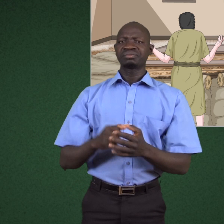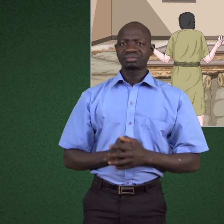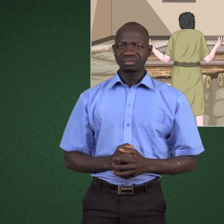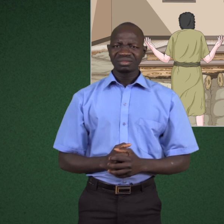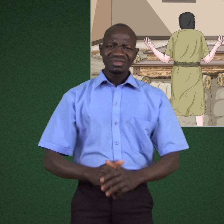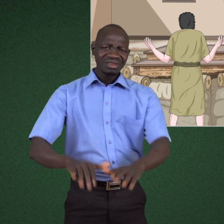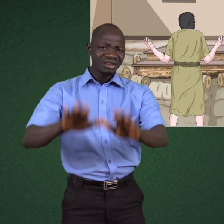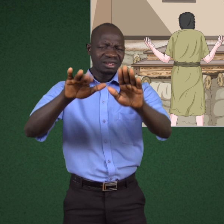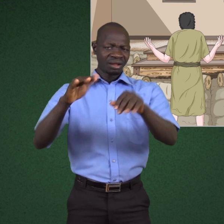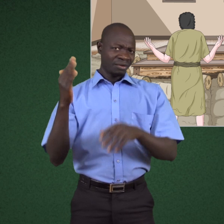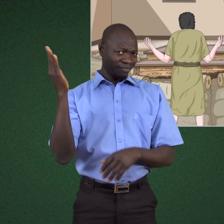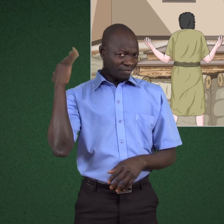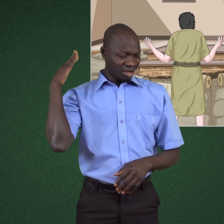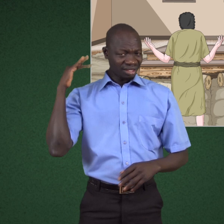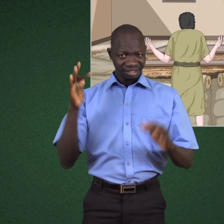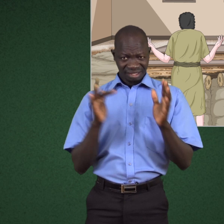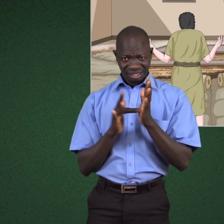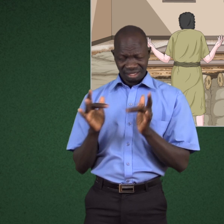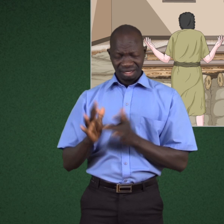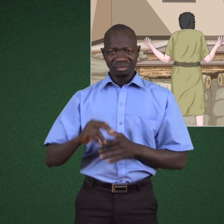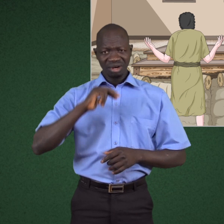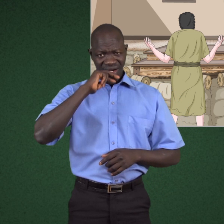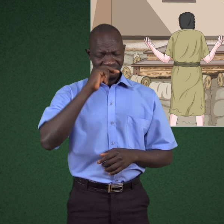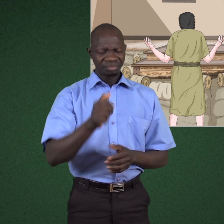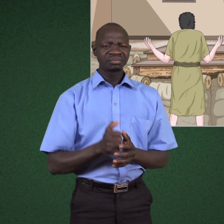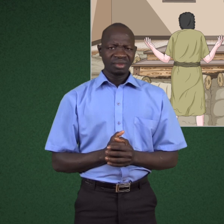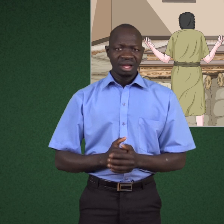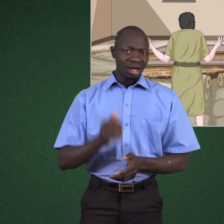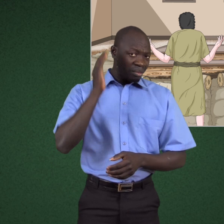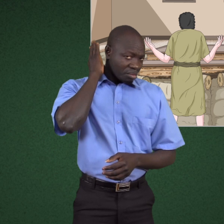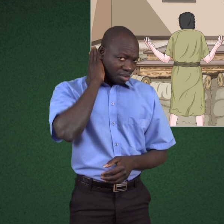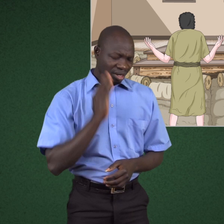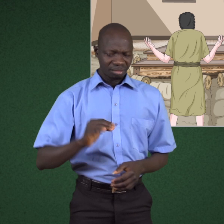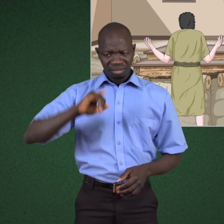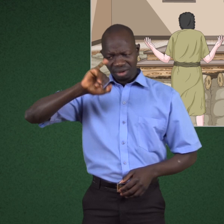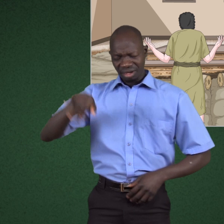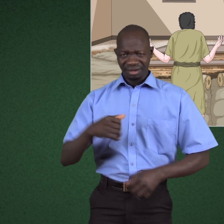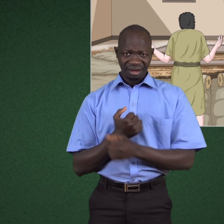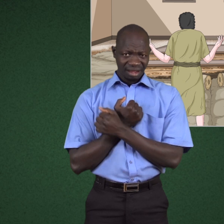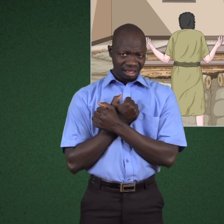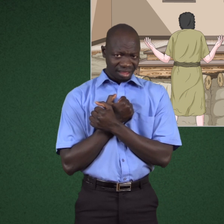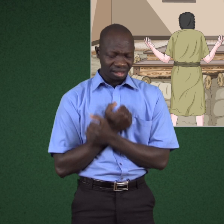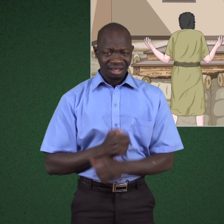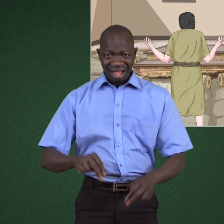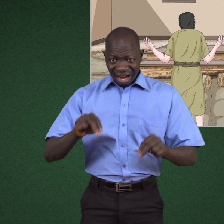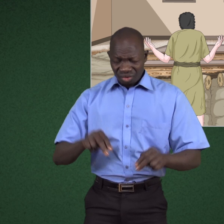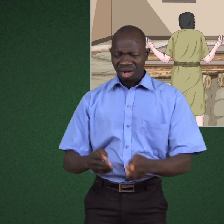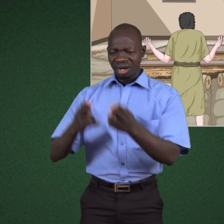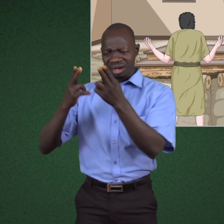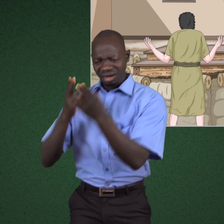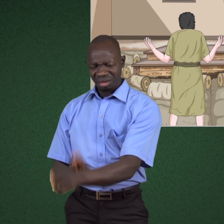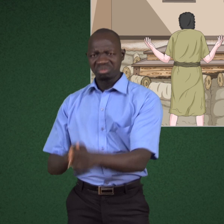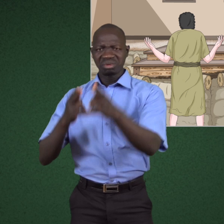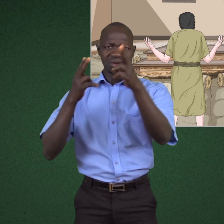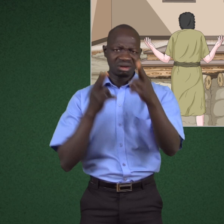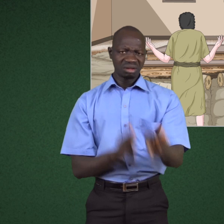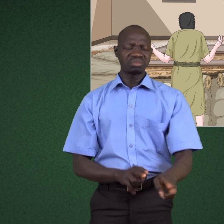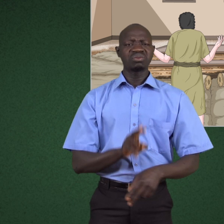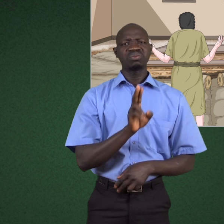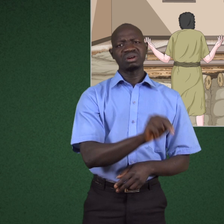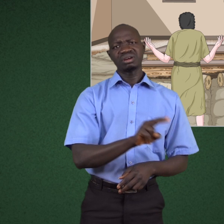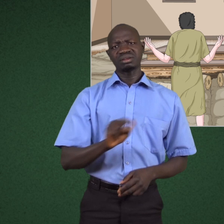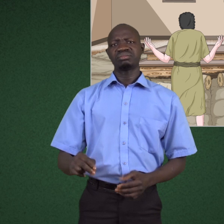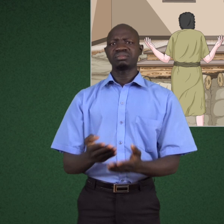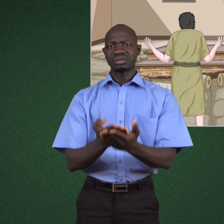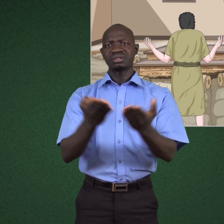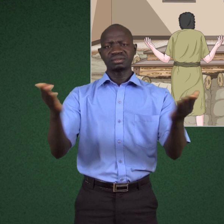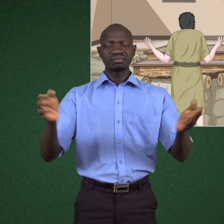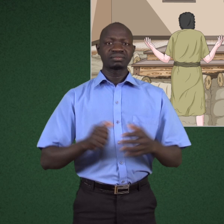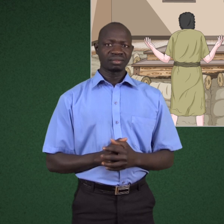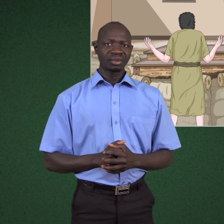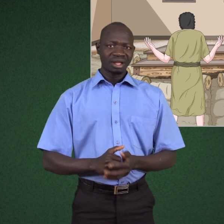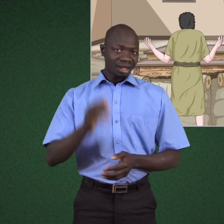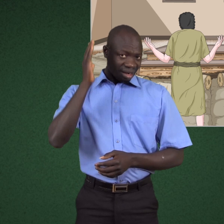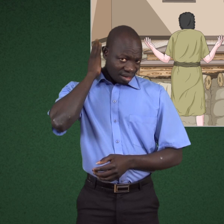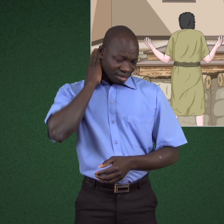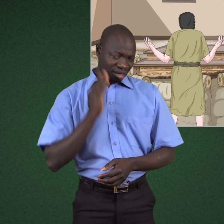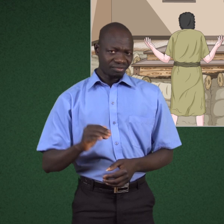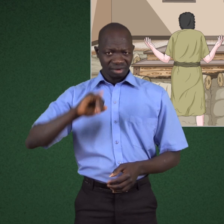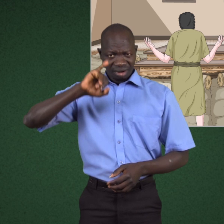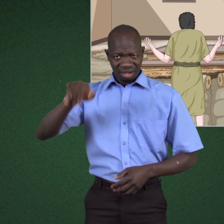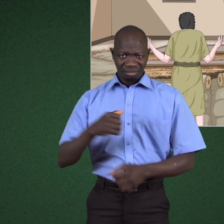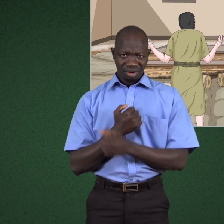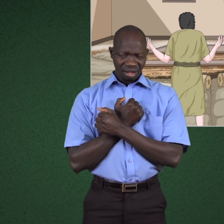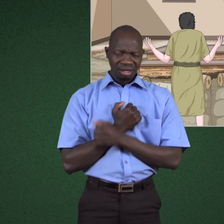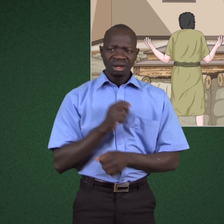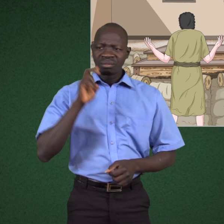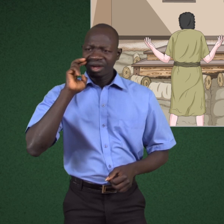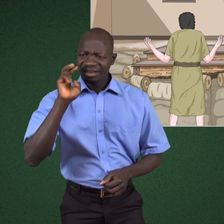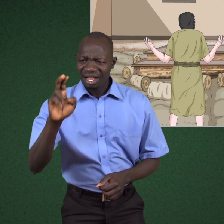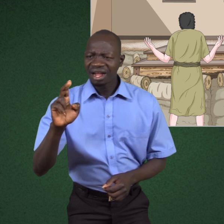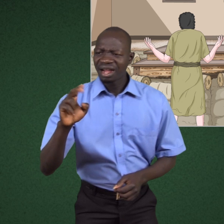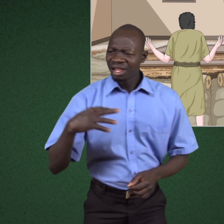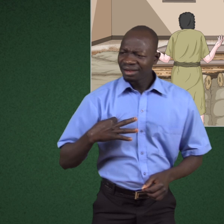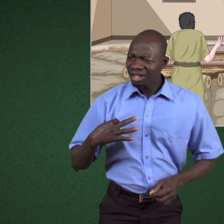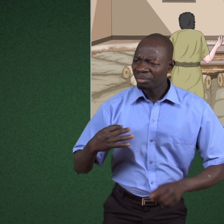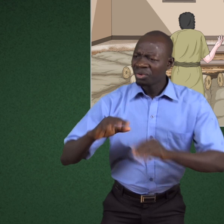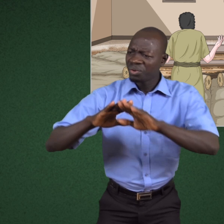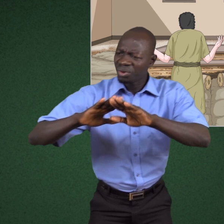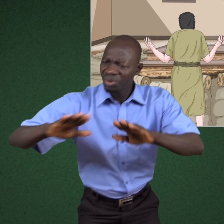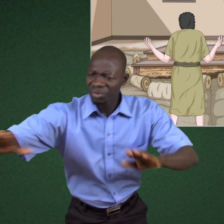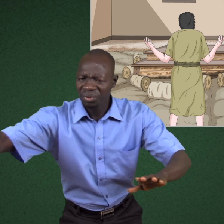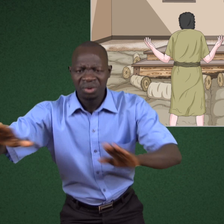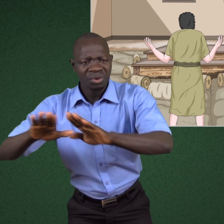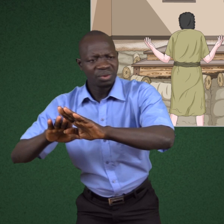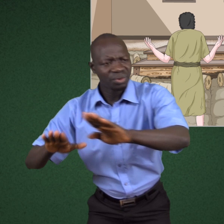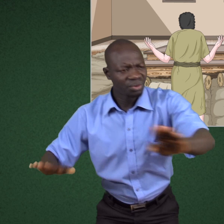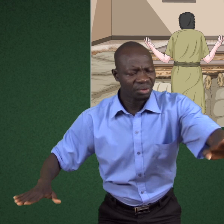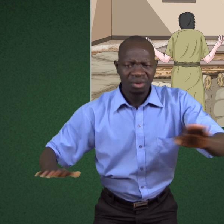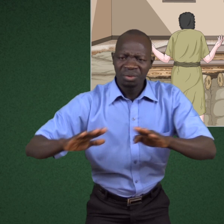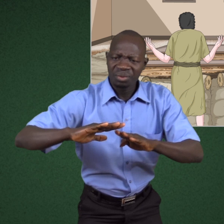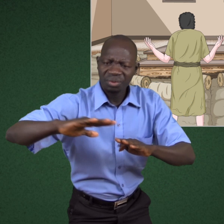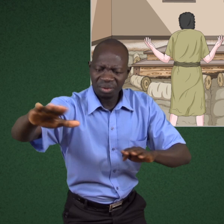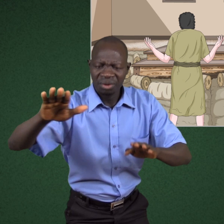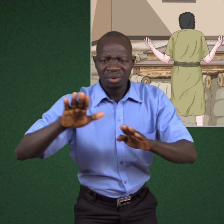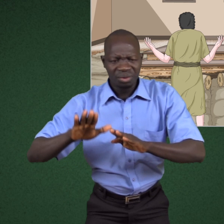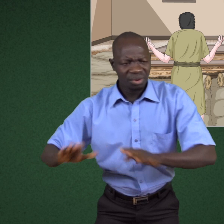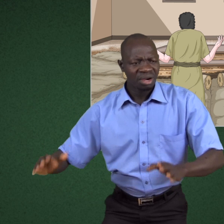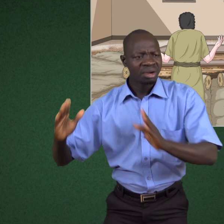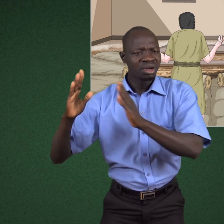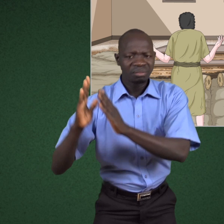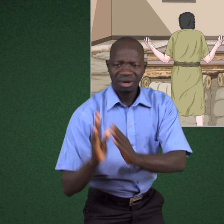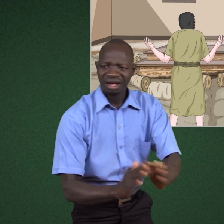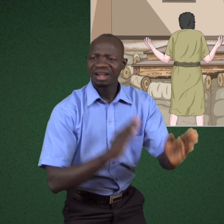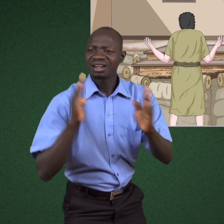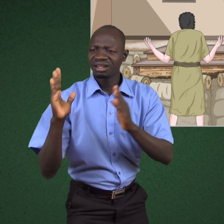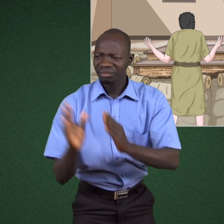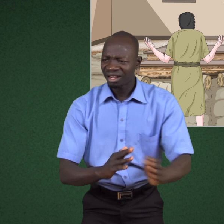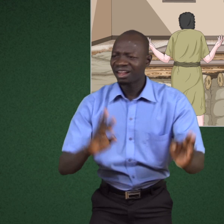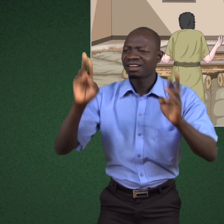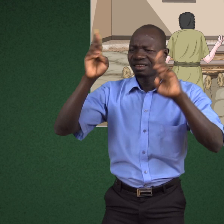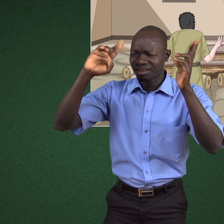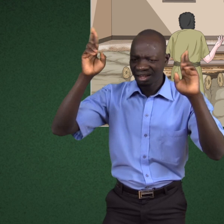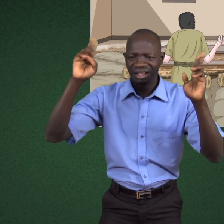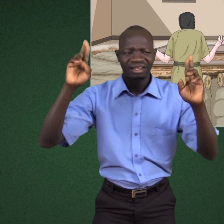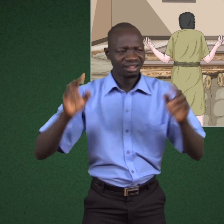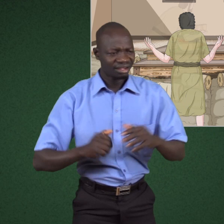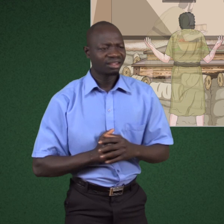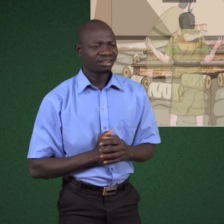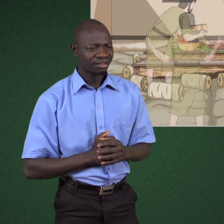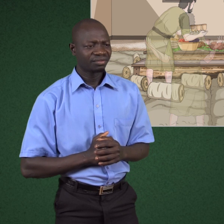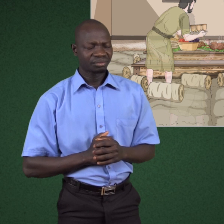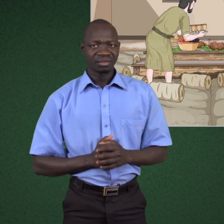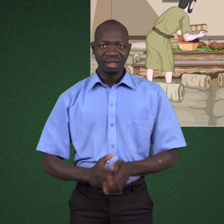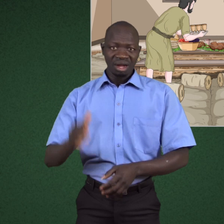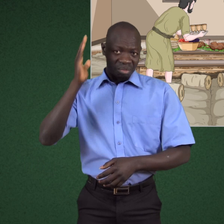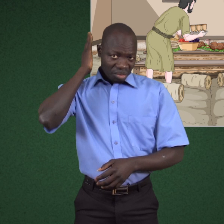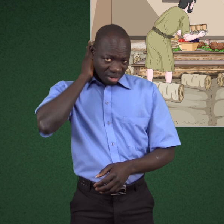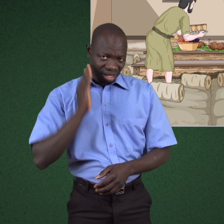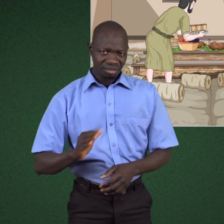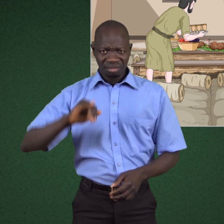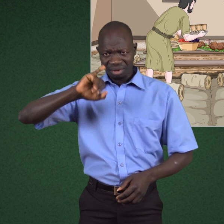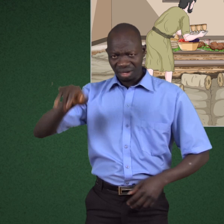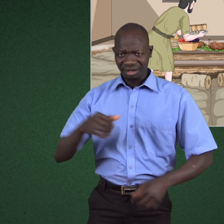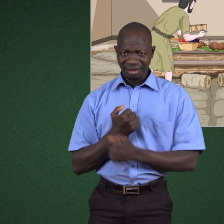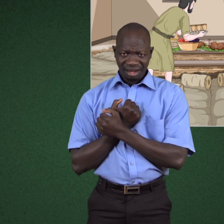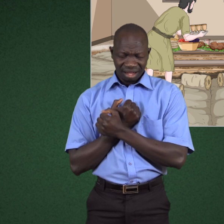So they went and found it just as Jesus had told them.